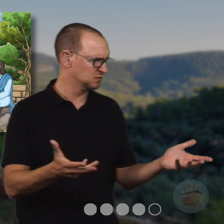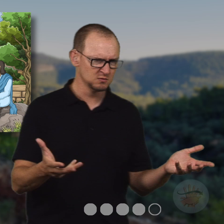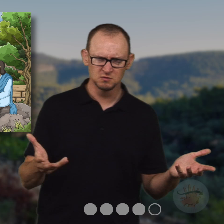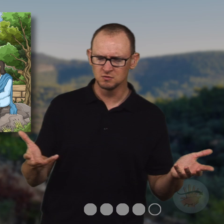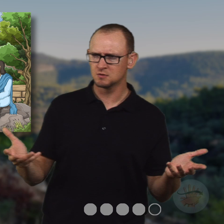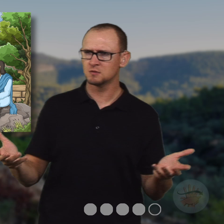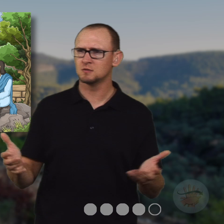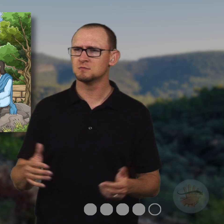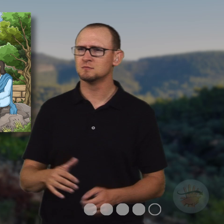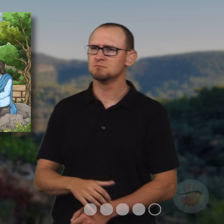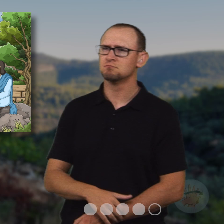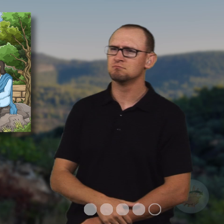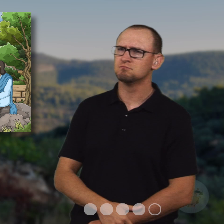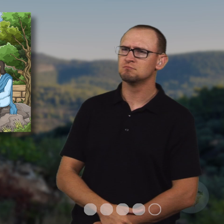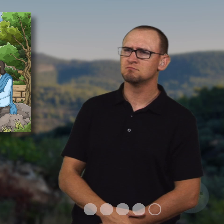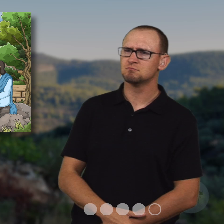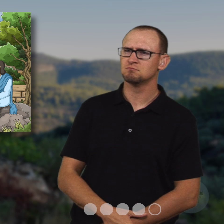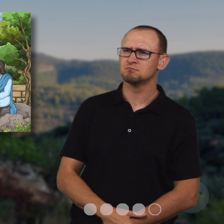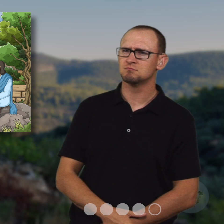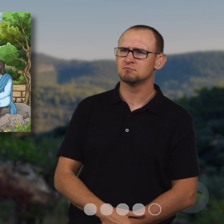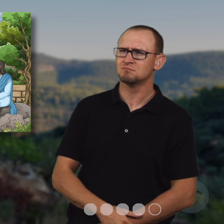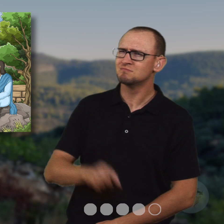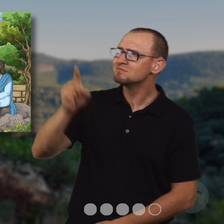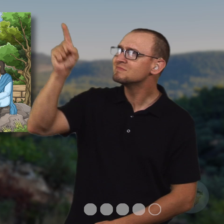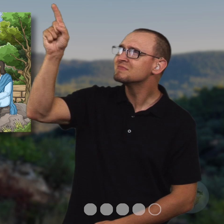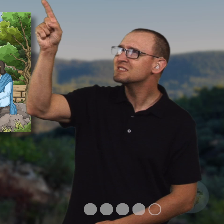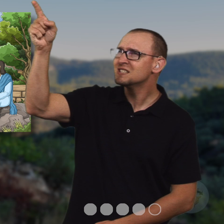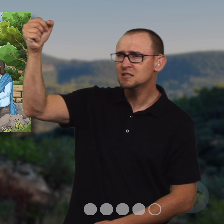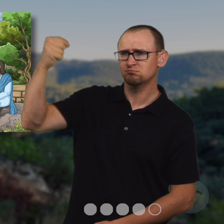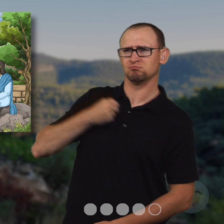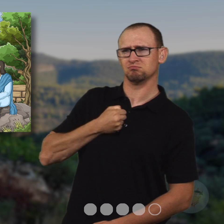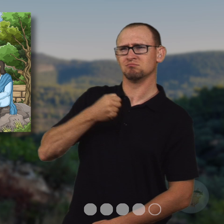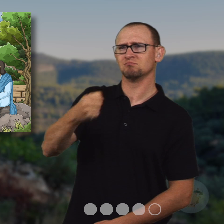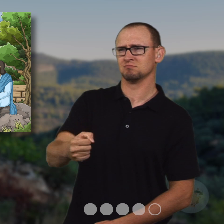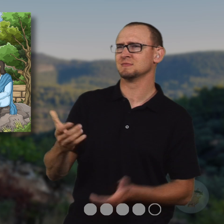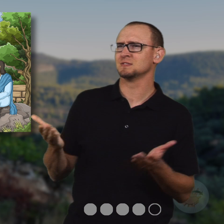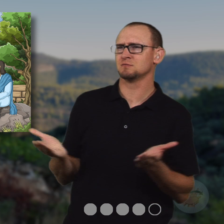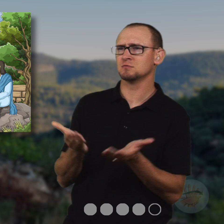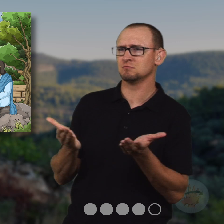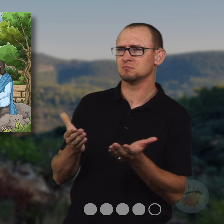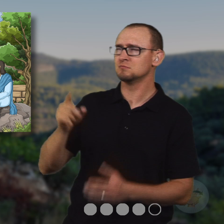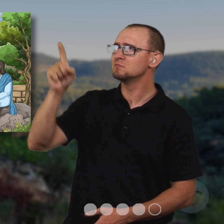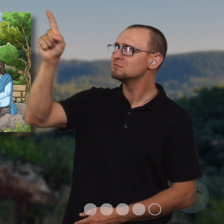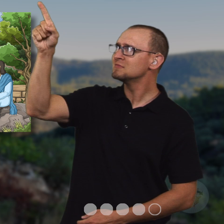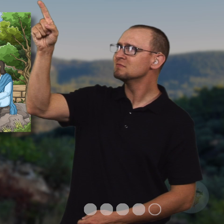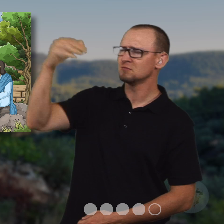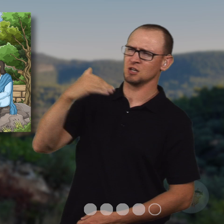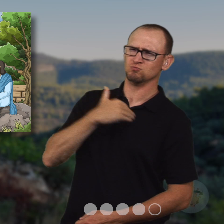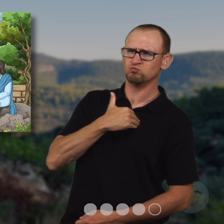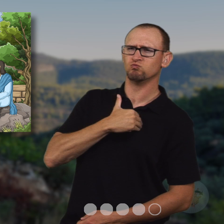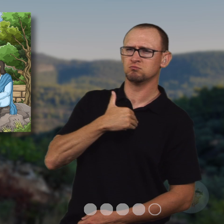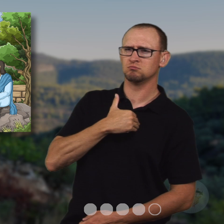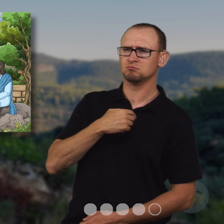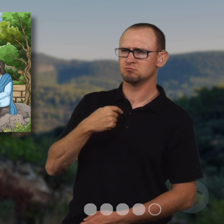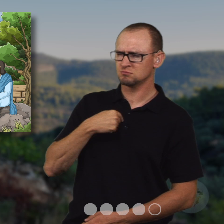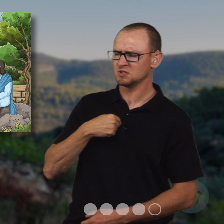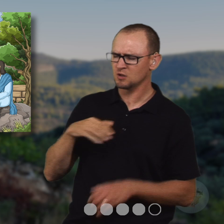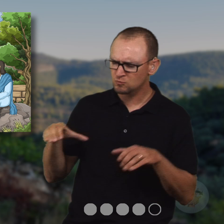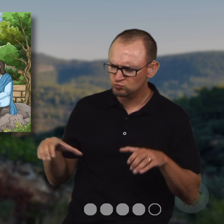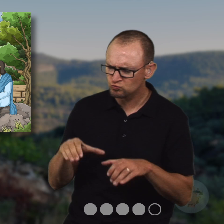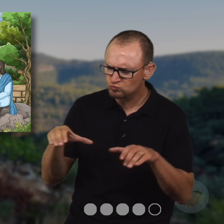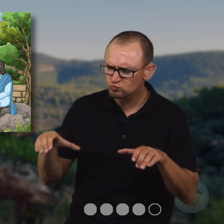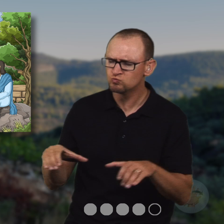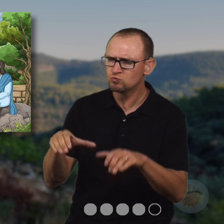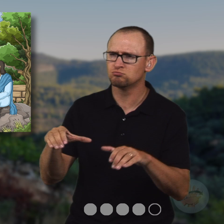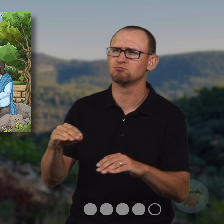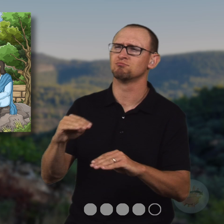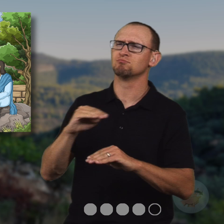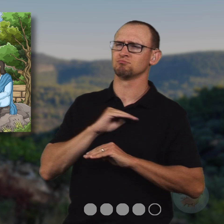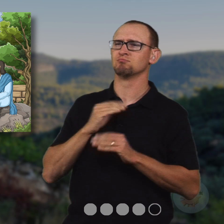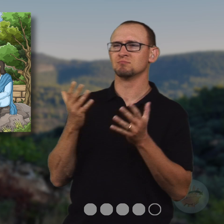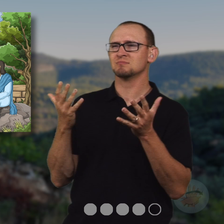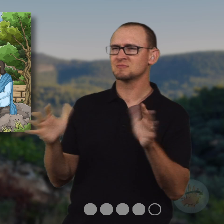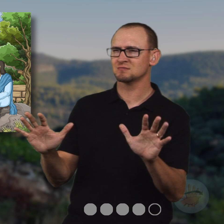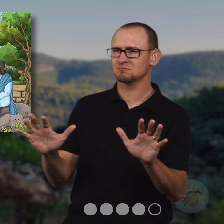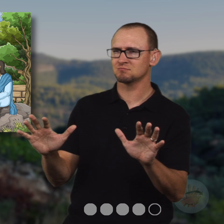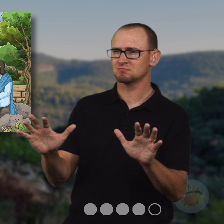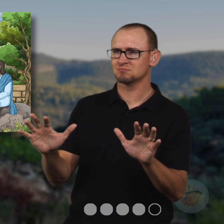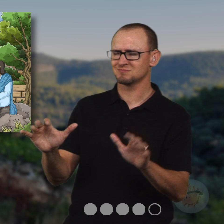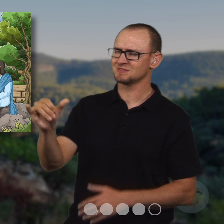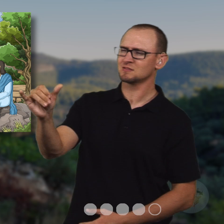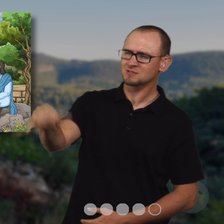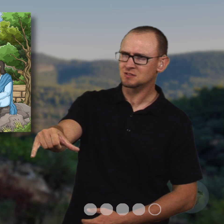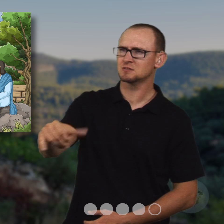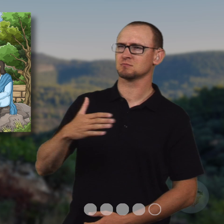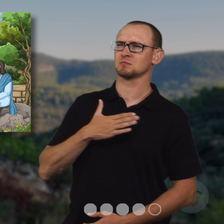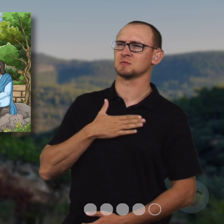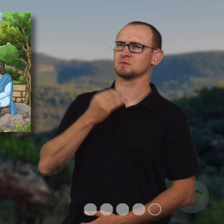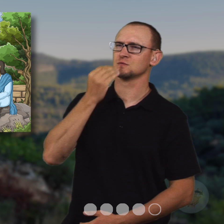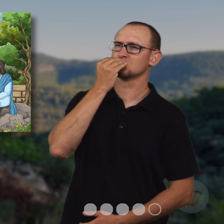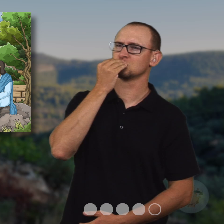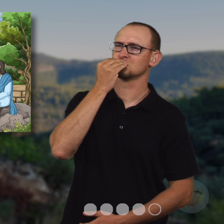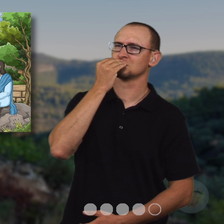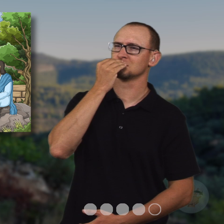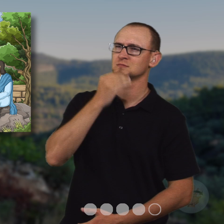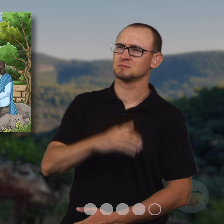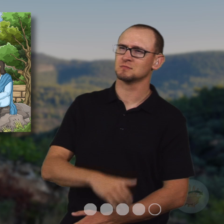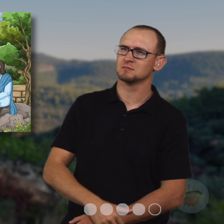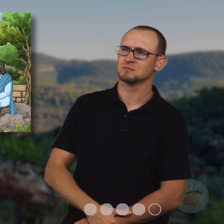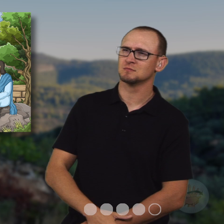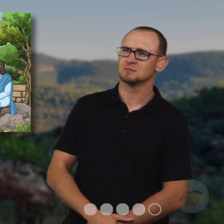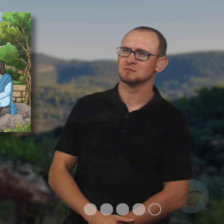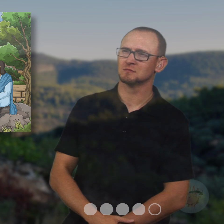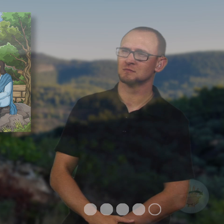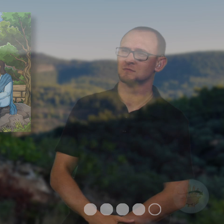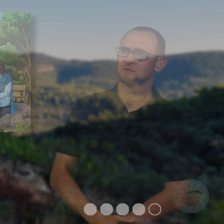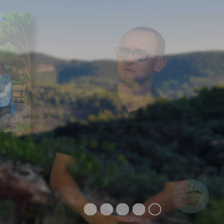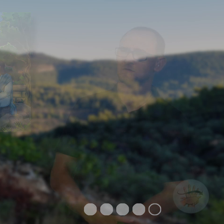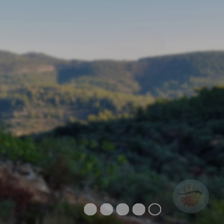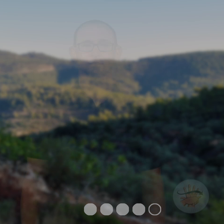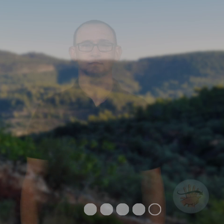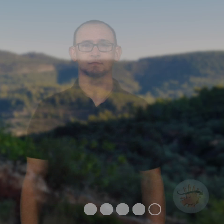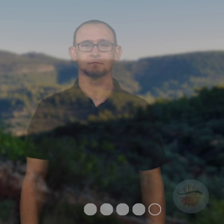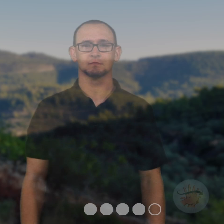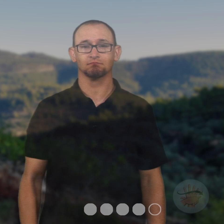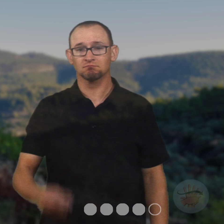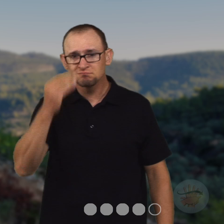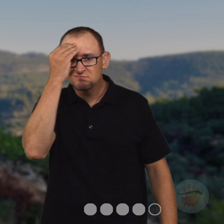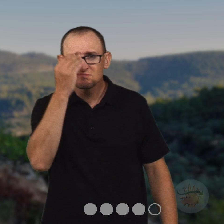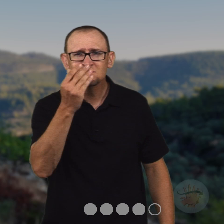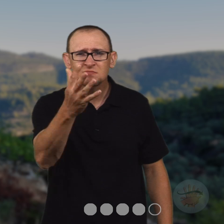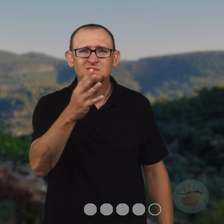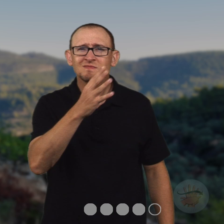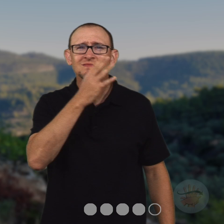Jesus explained, “My food is to do the will of Him who sent Me and to finish His work.